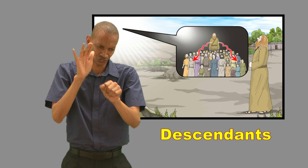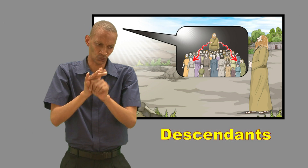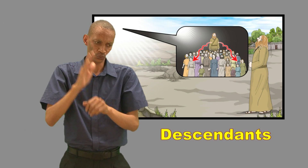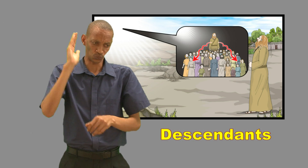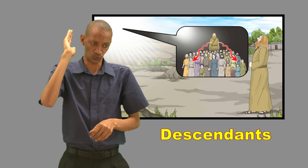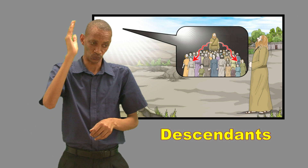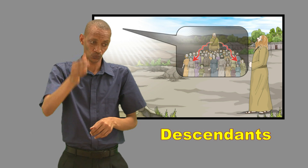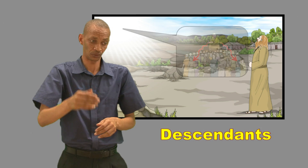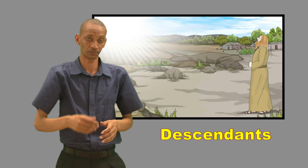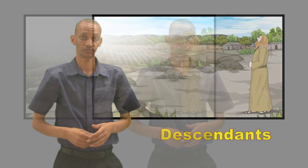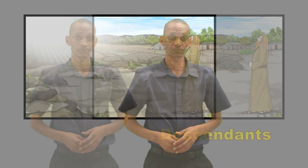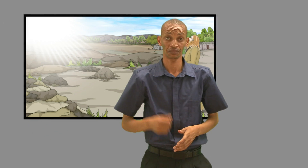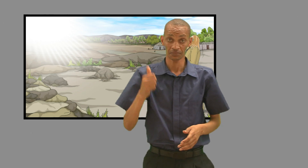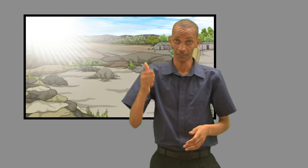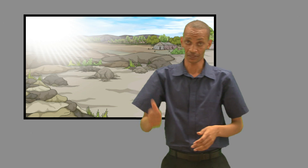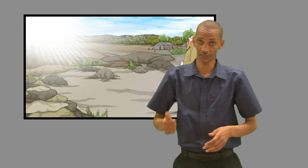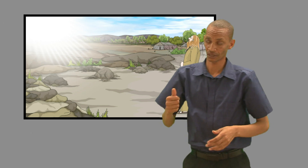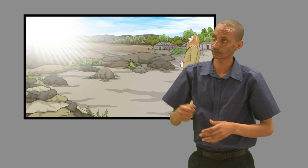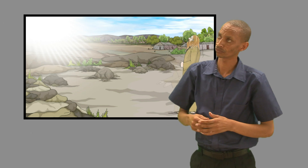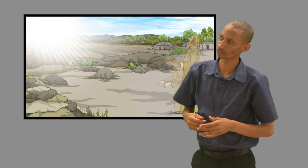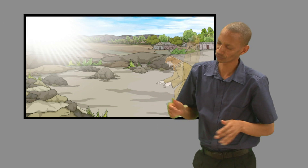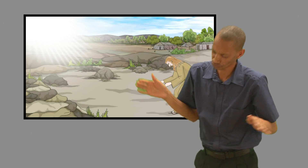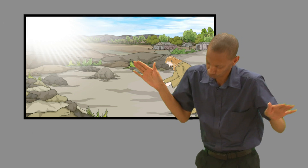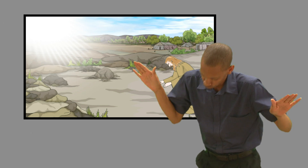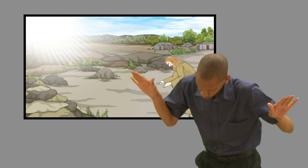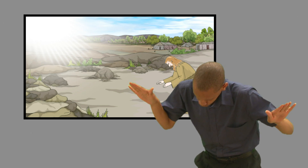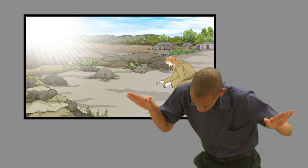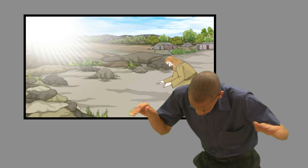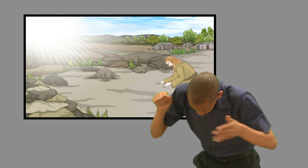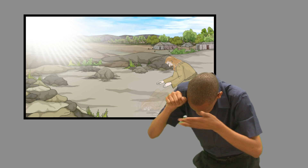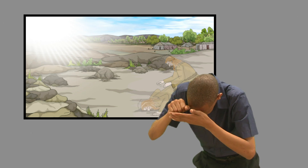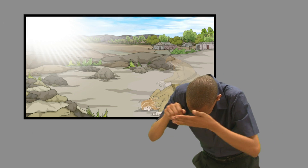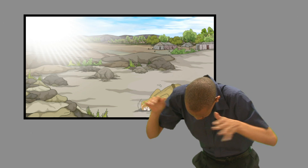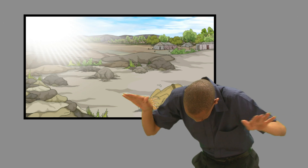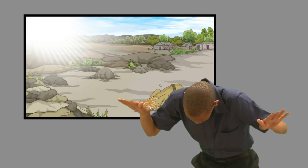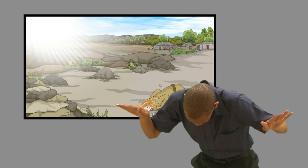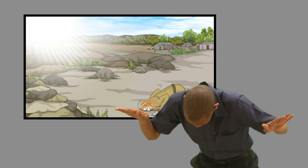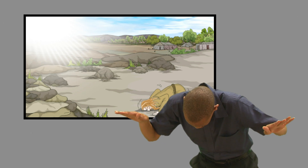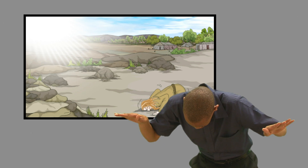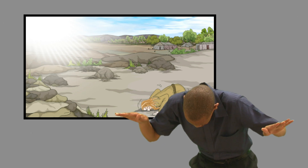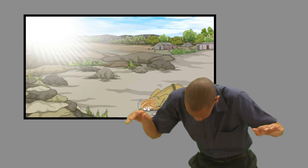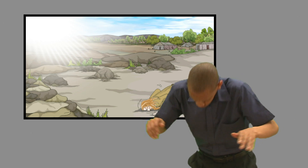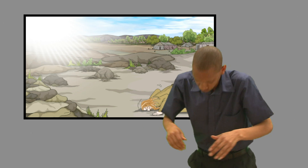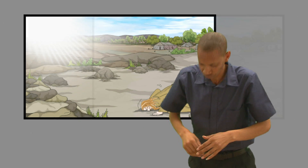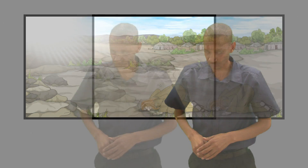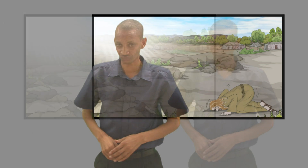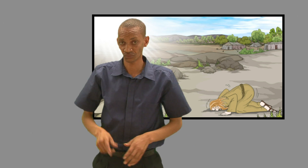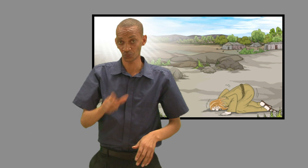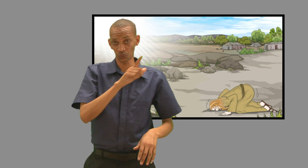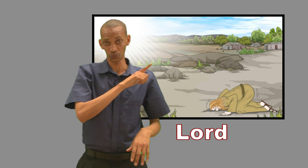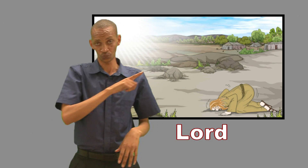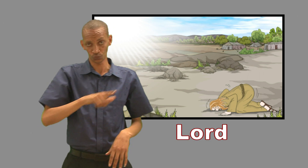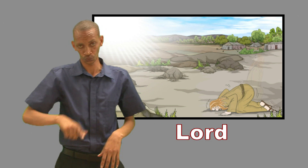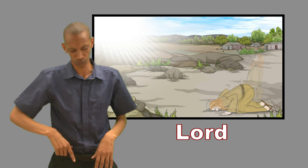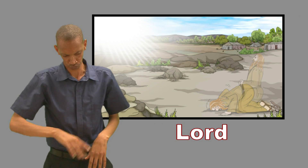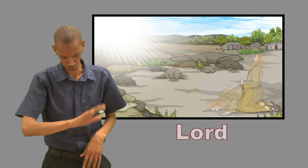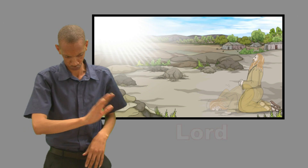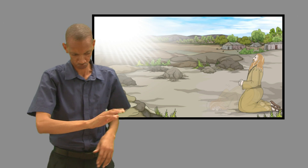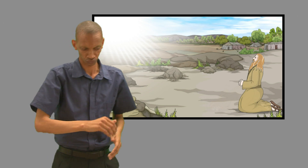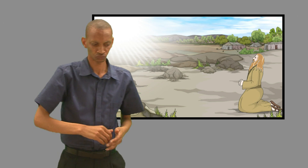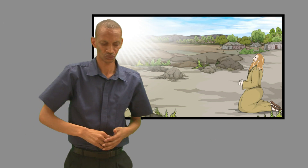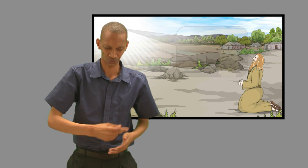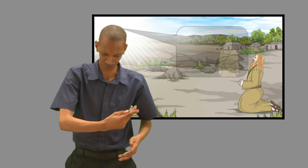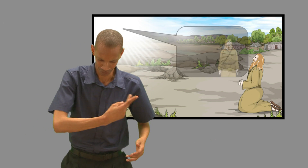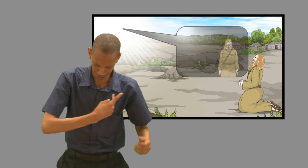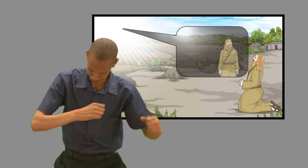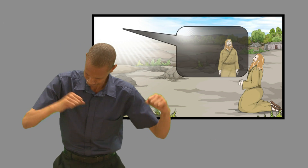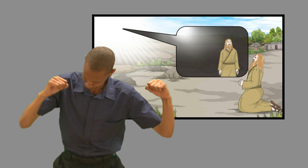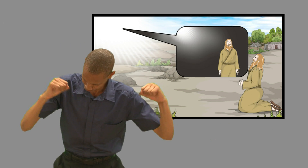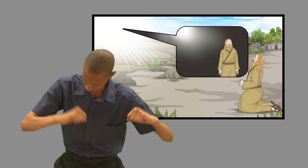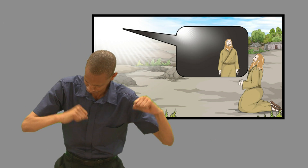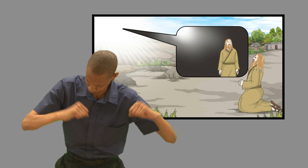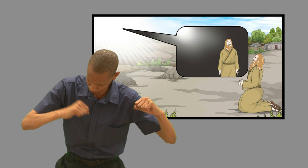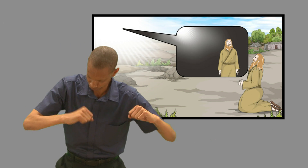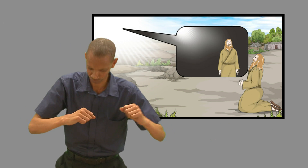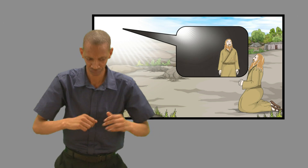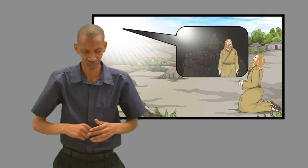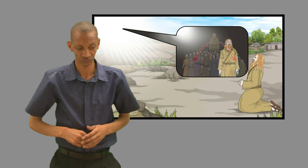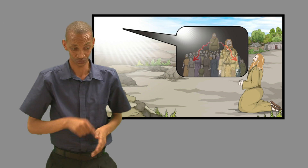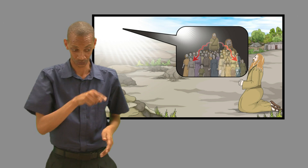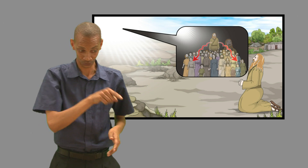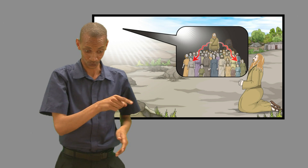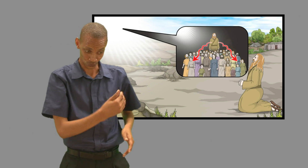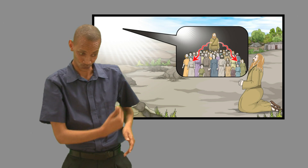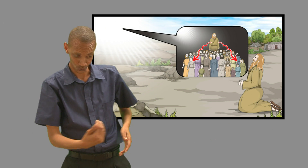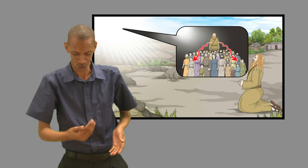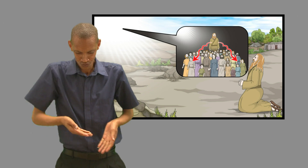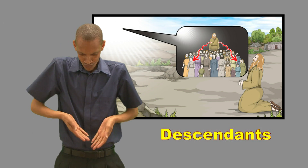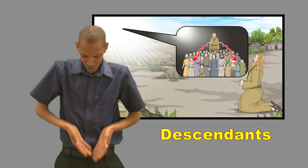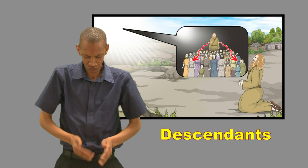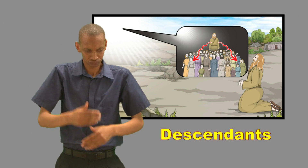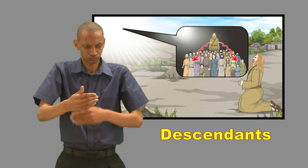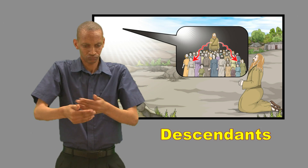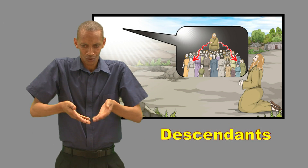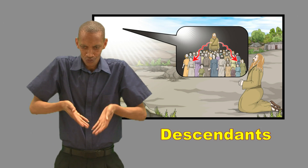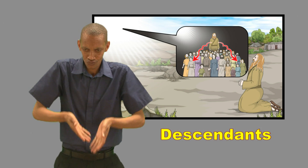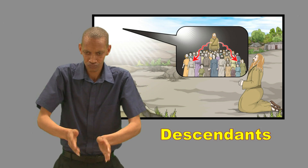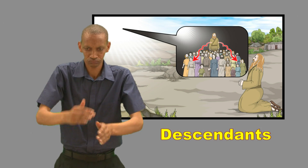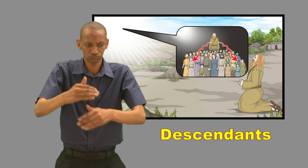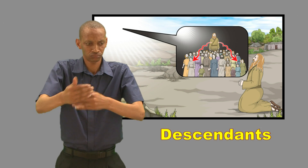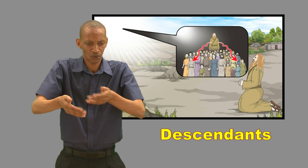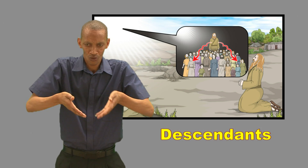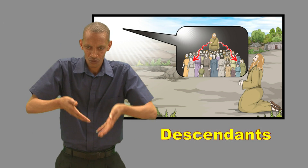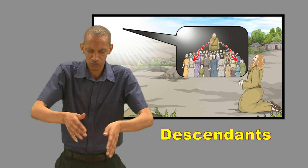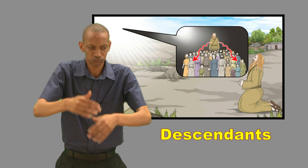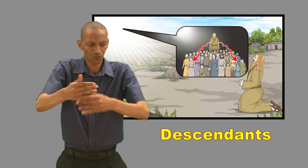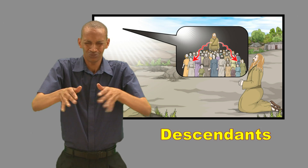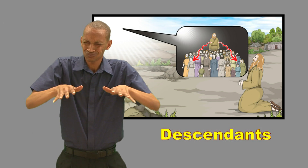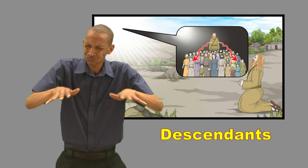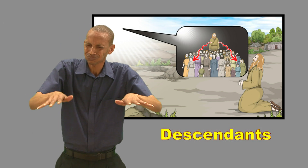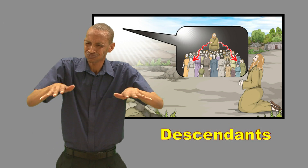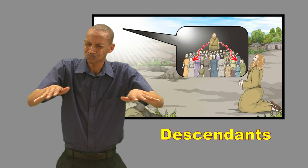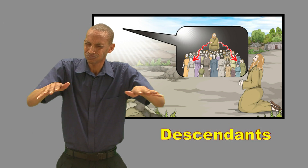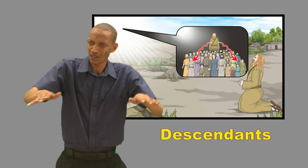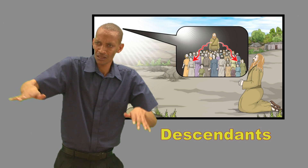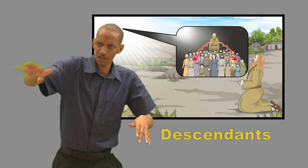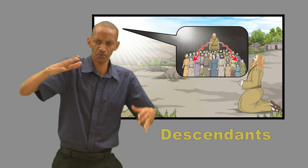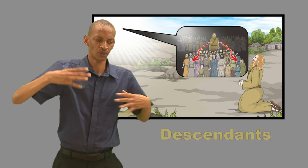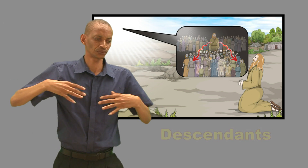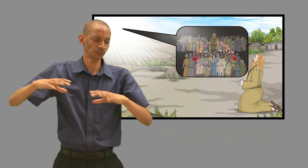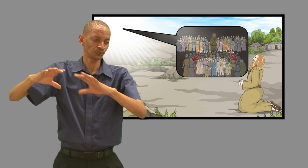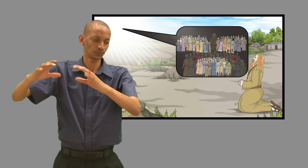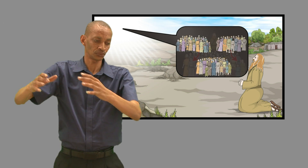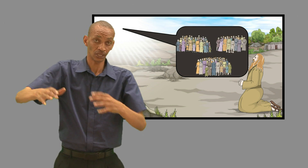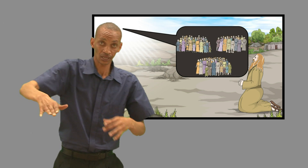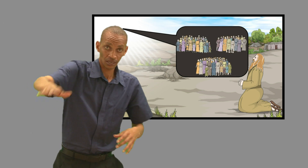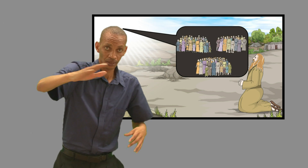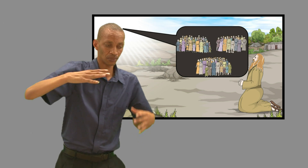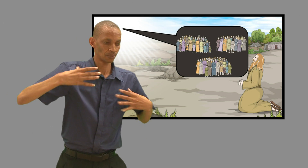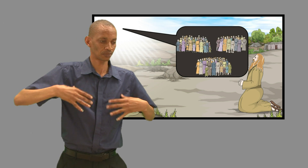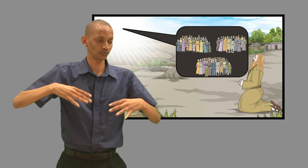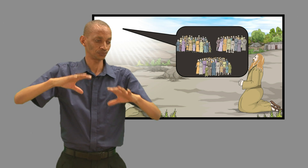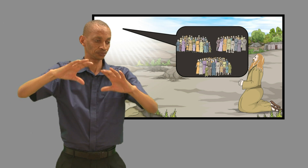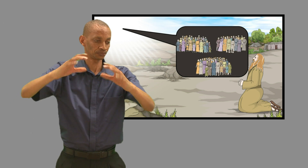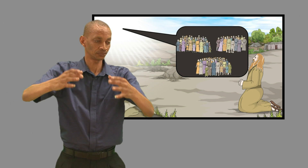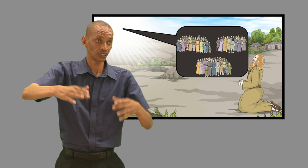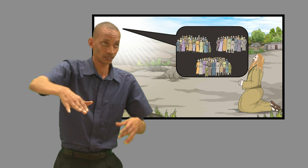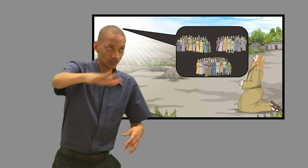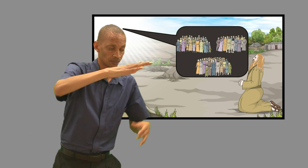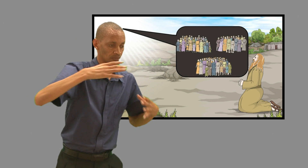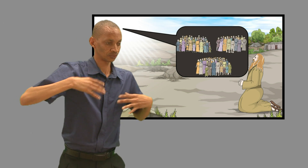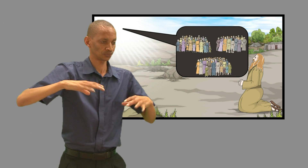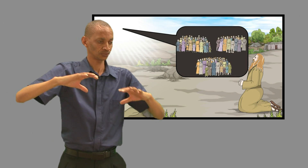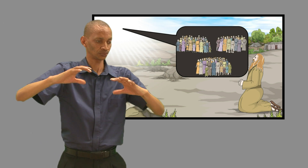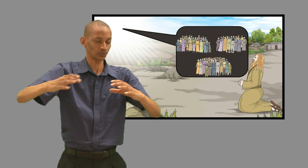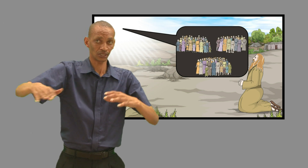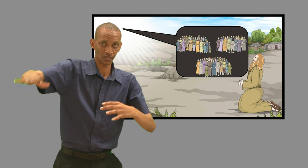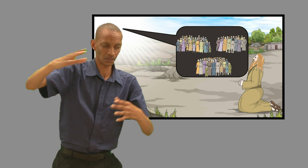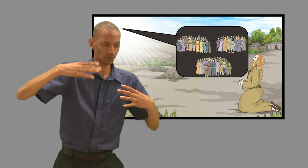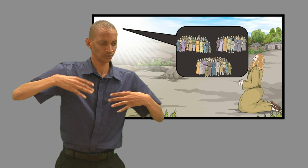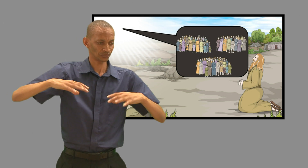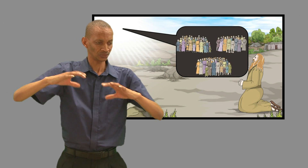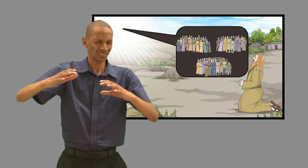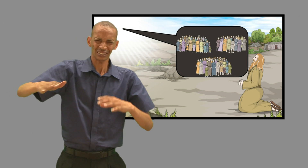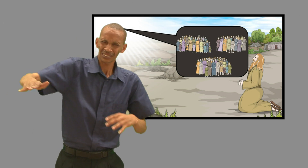Then Abram fell facedown, and God said to him, “As for Me, this is My covenant with you: You will be the father of many nations.